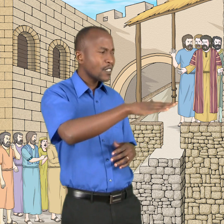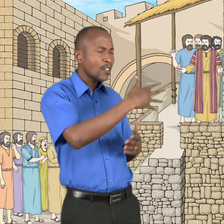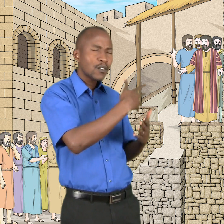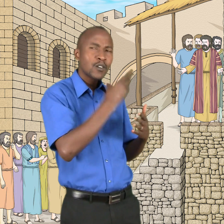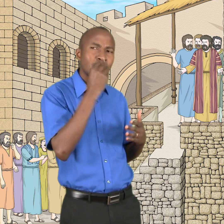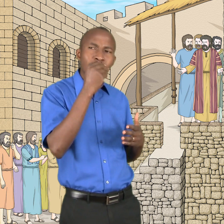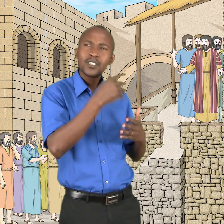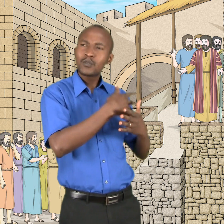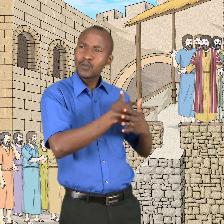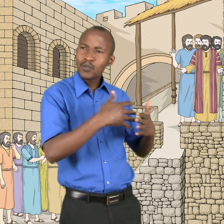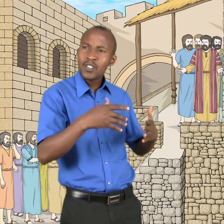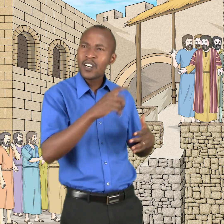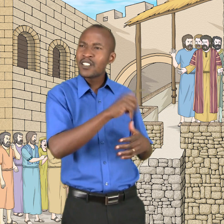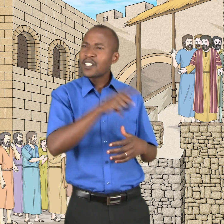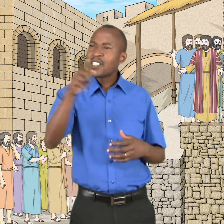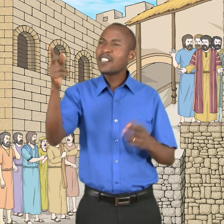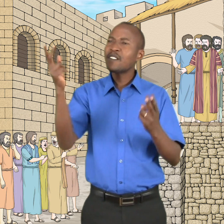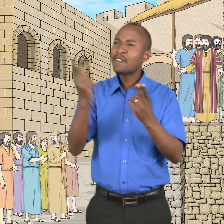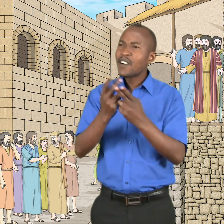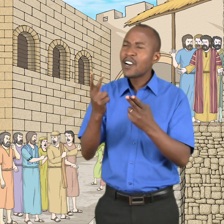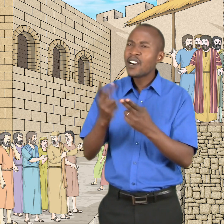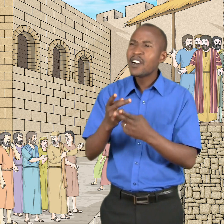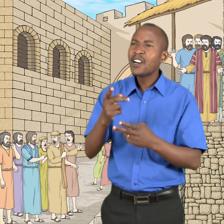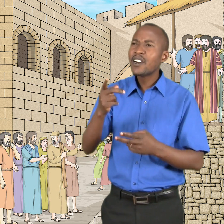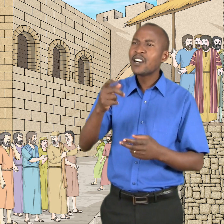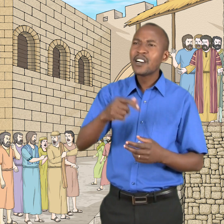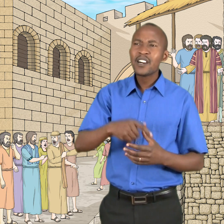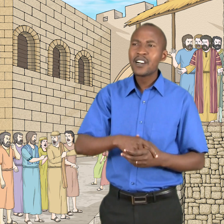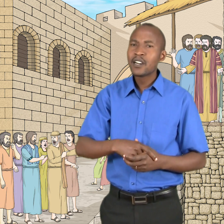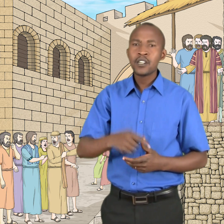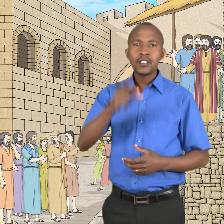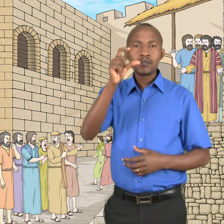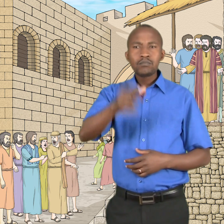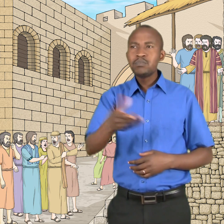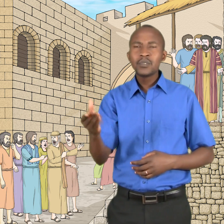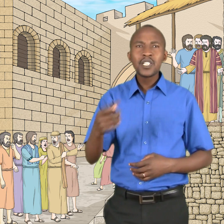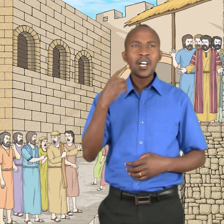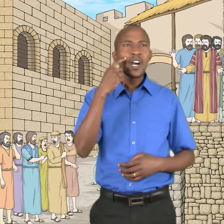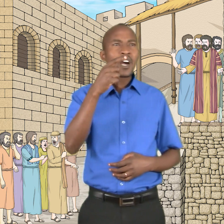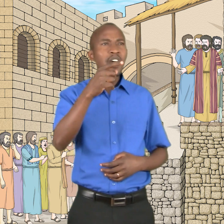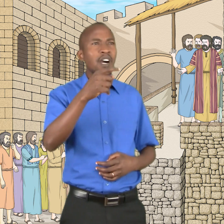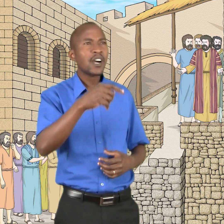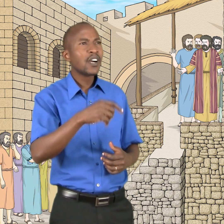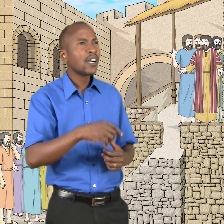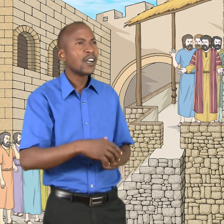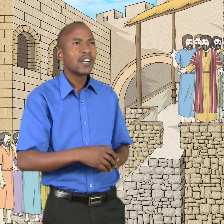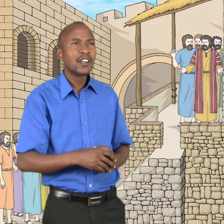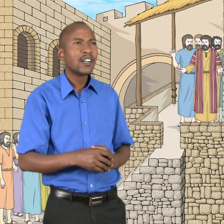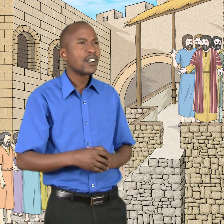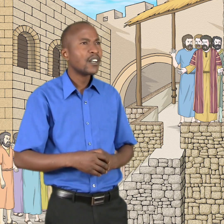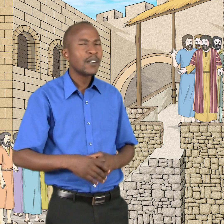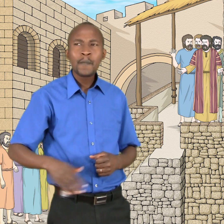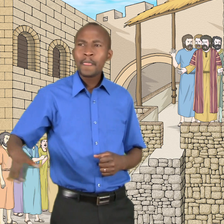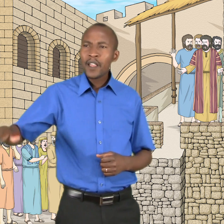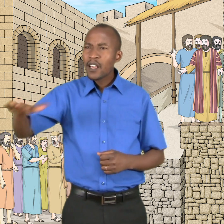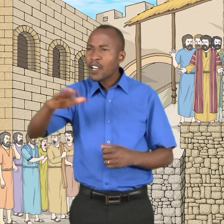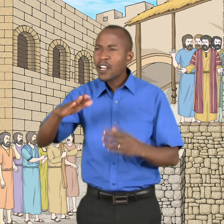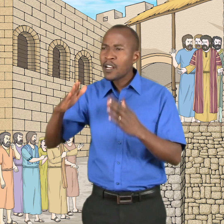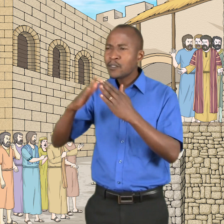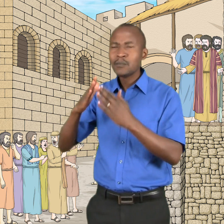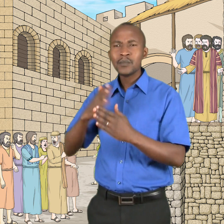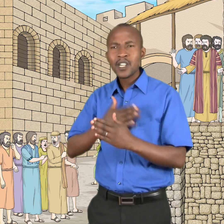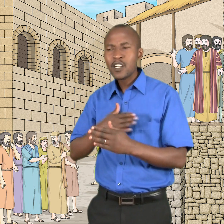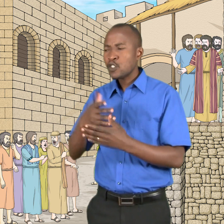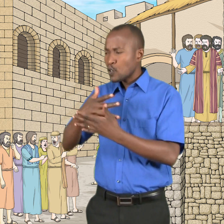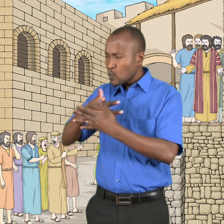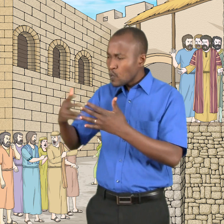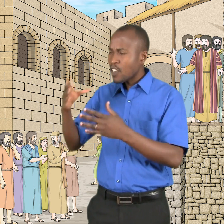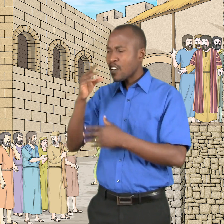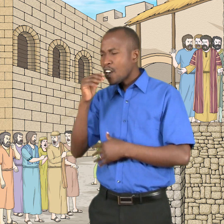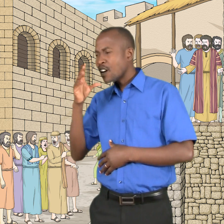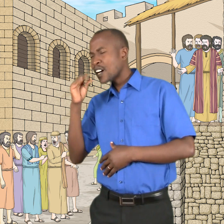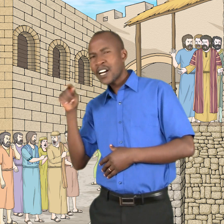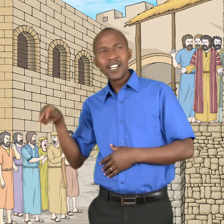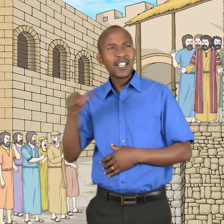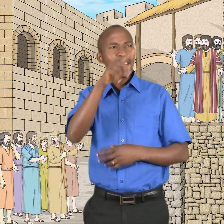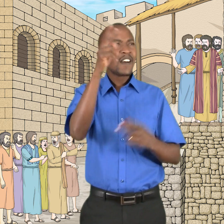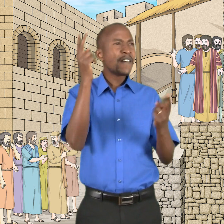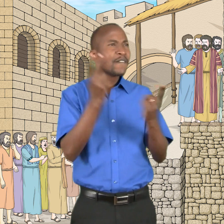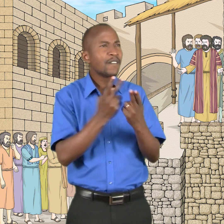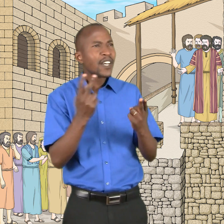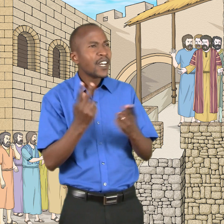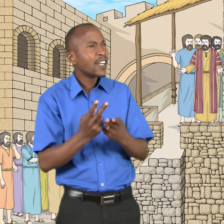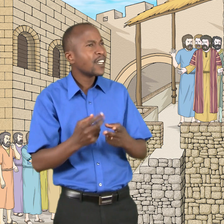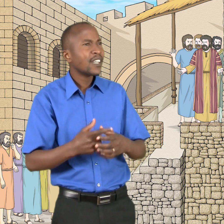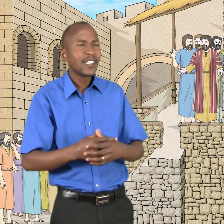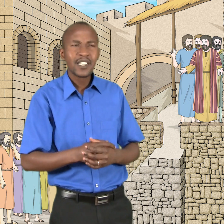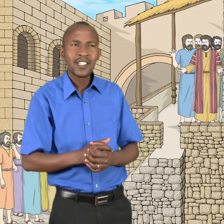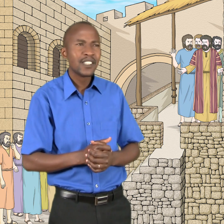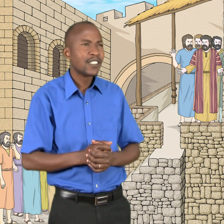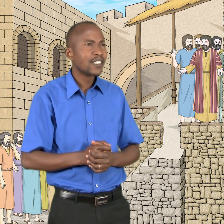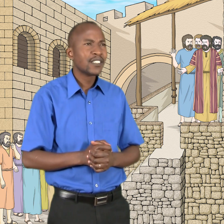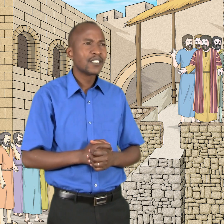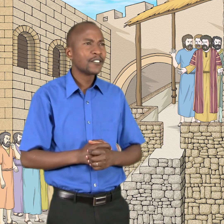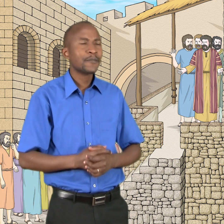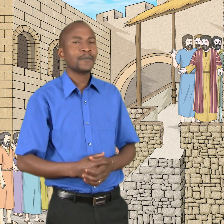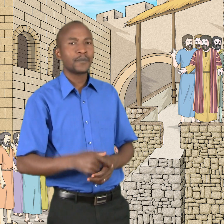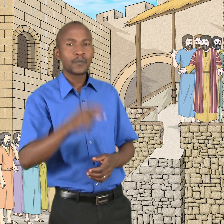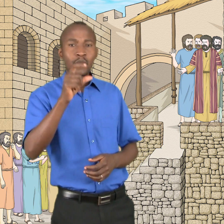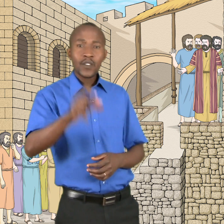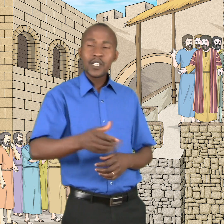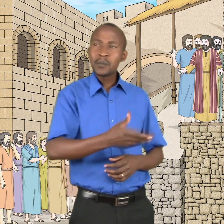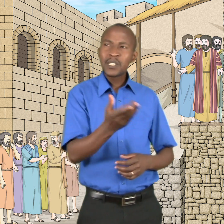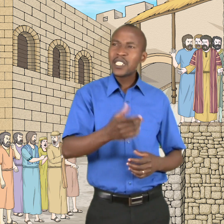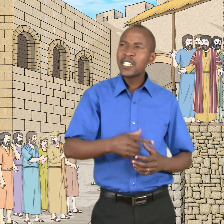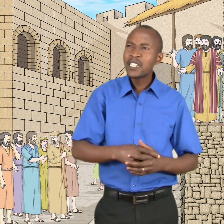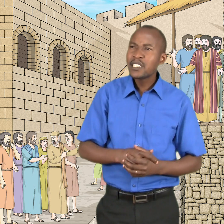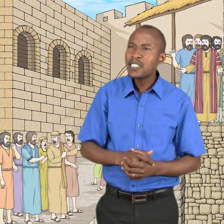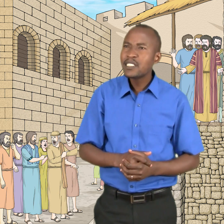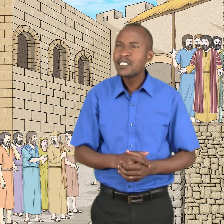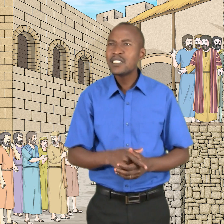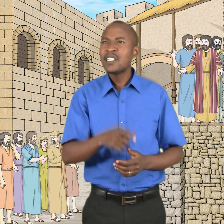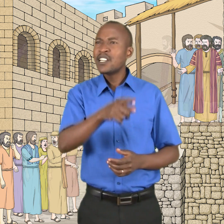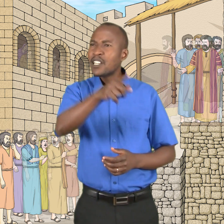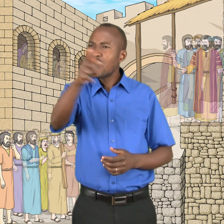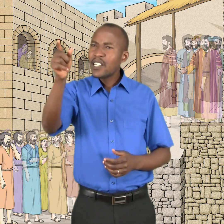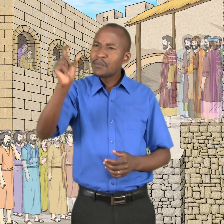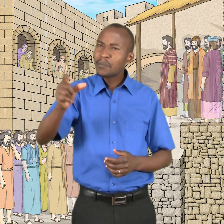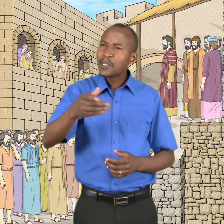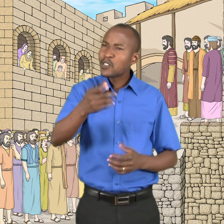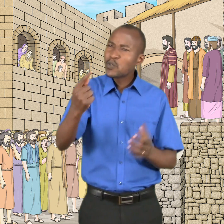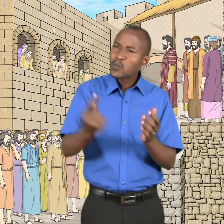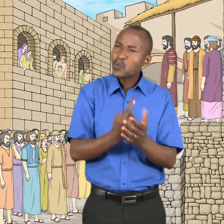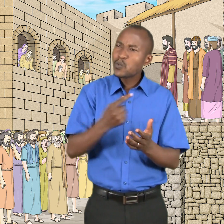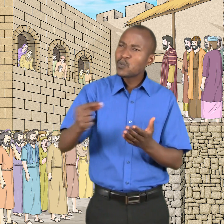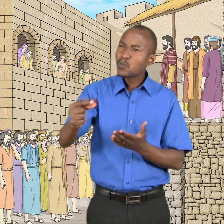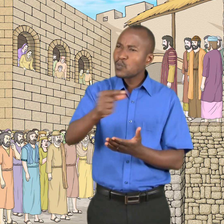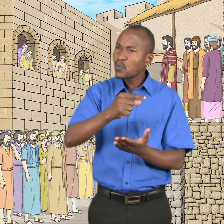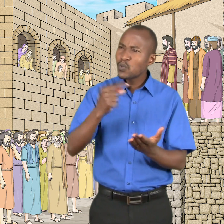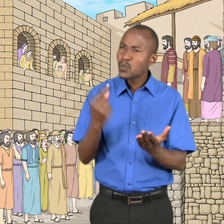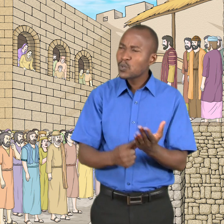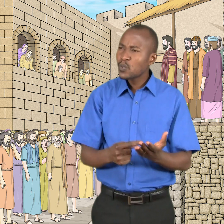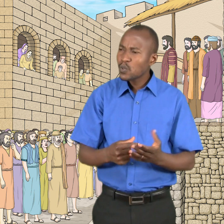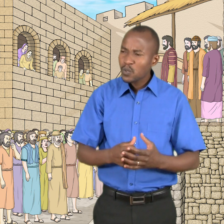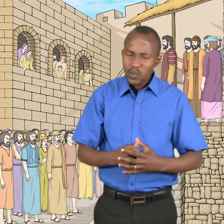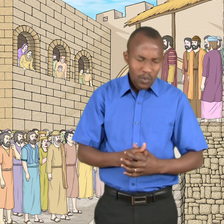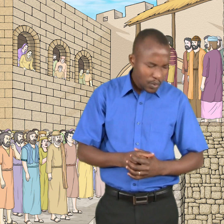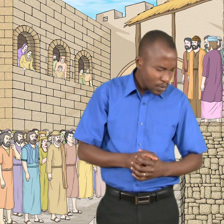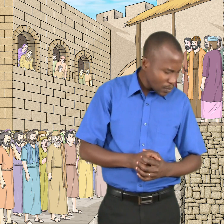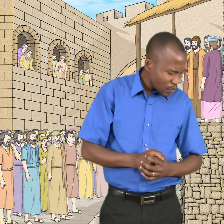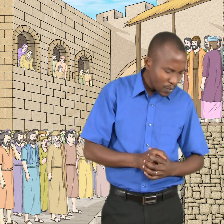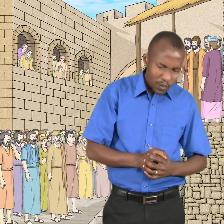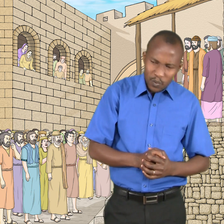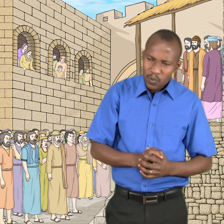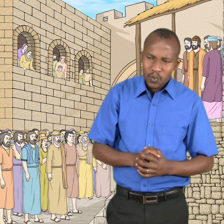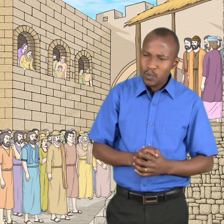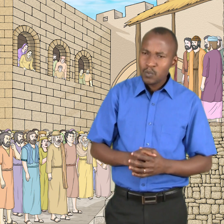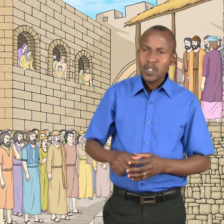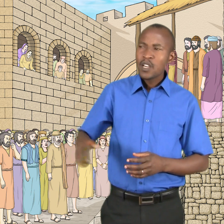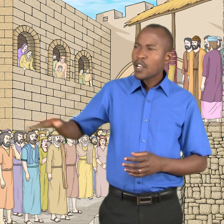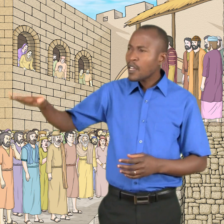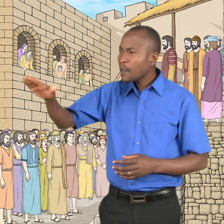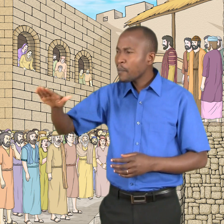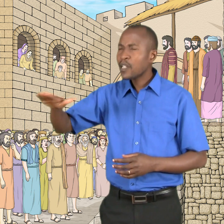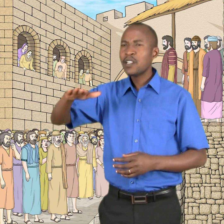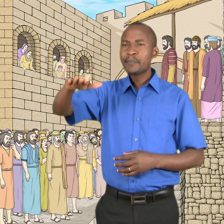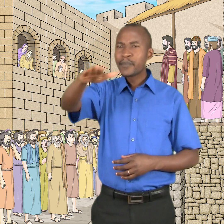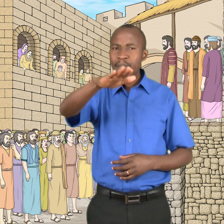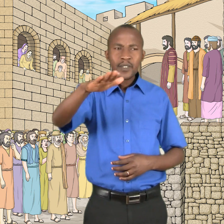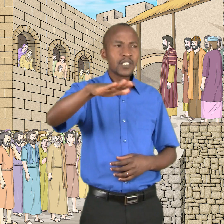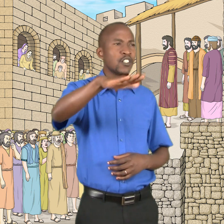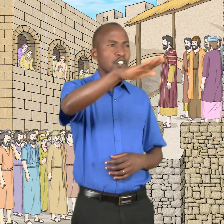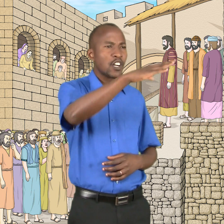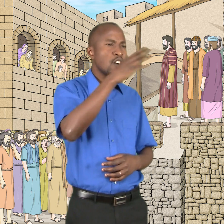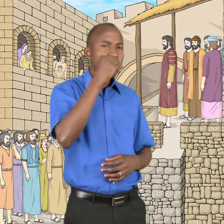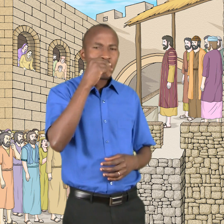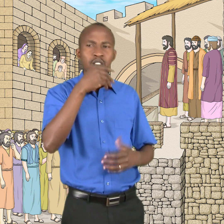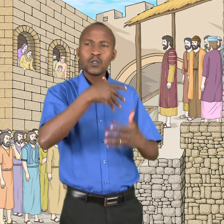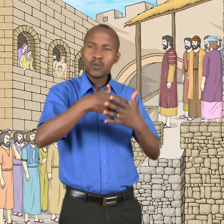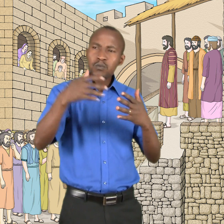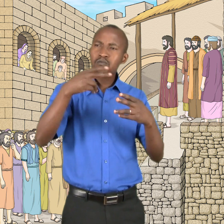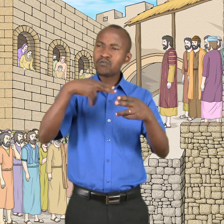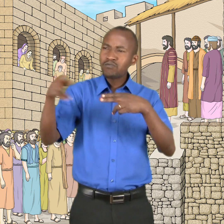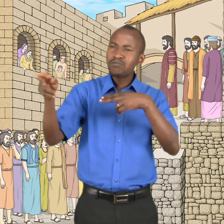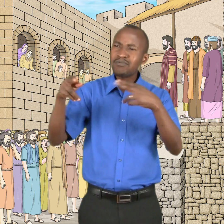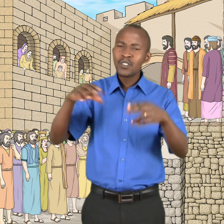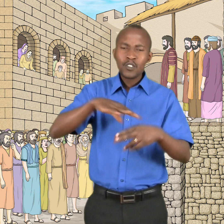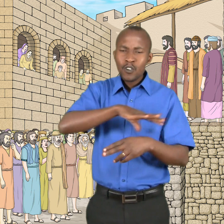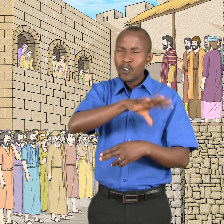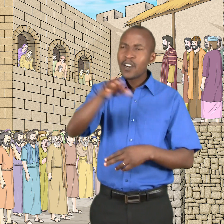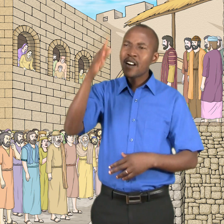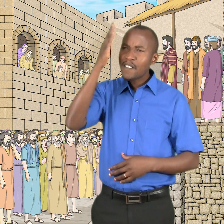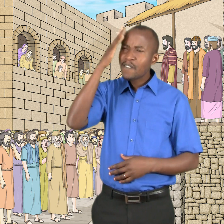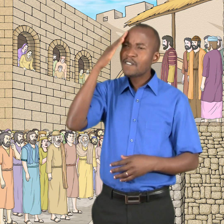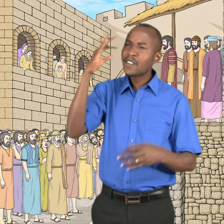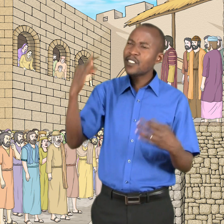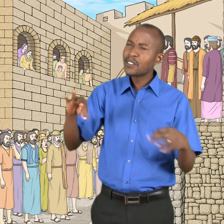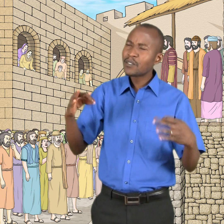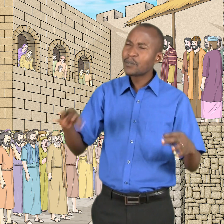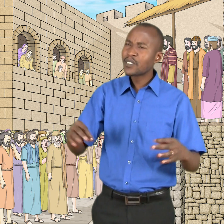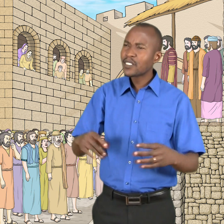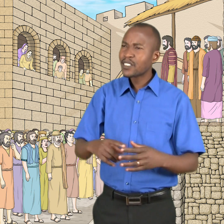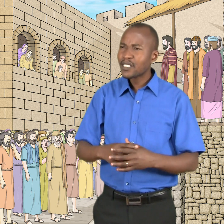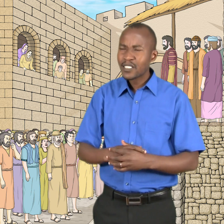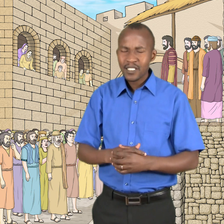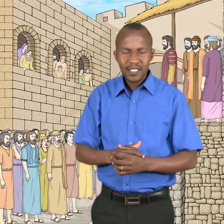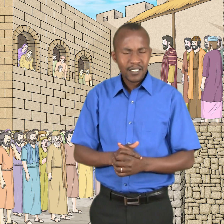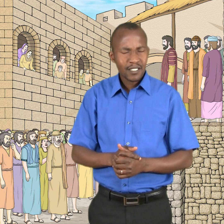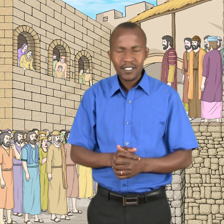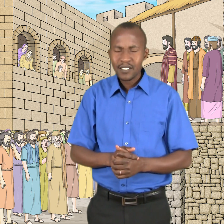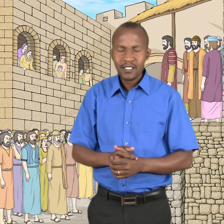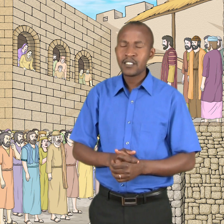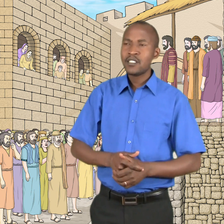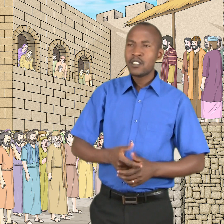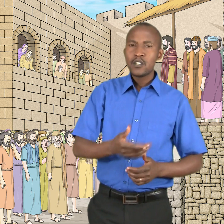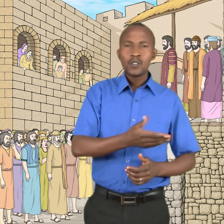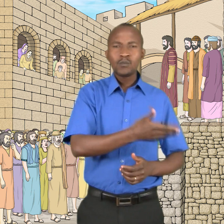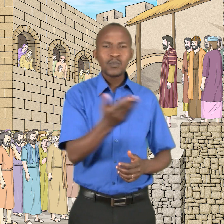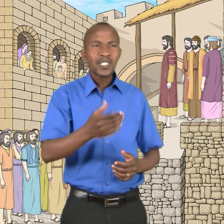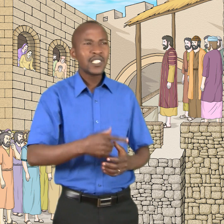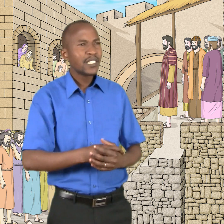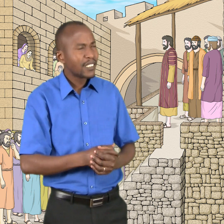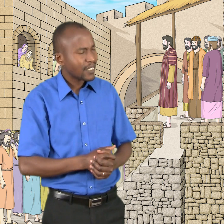Astounded and amazed, they asked, “Are not all these men who are speaking Galileans? How is it then that each of us hears them in his own native language? Parthians, Medes, and Elamites;